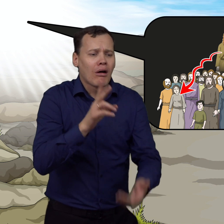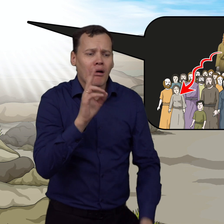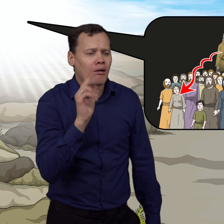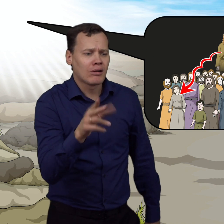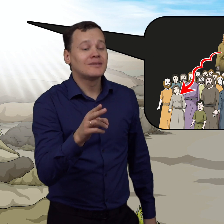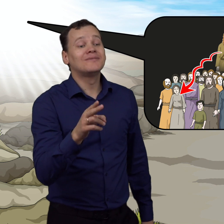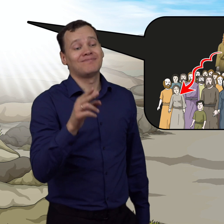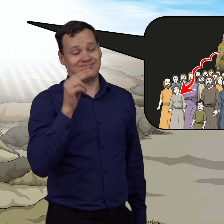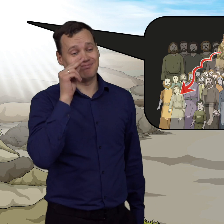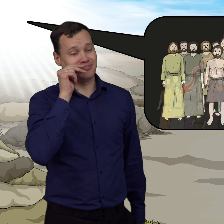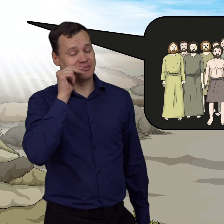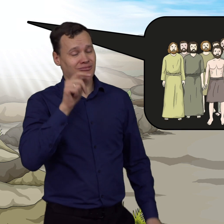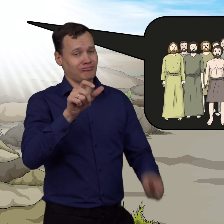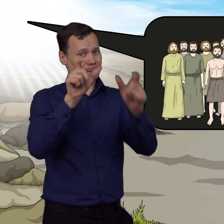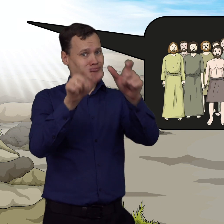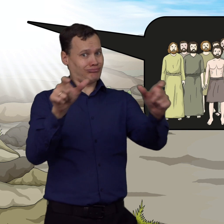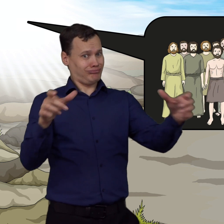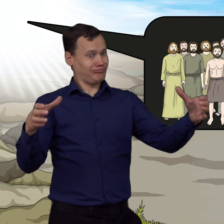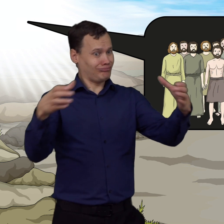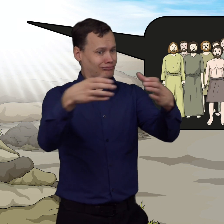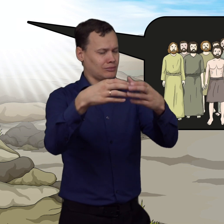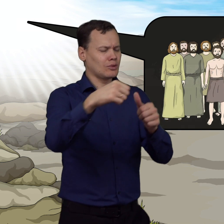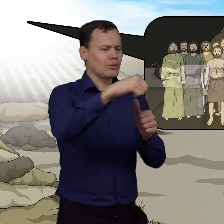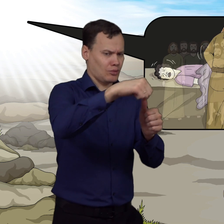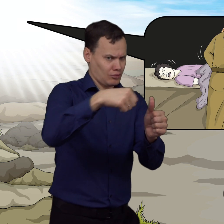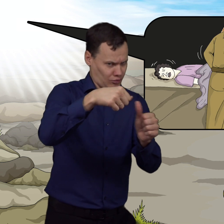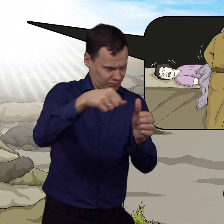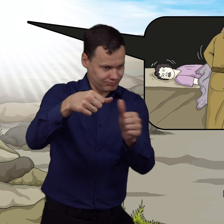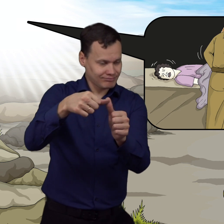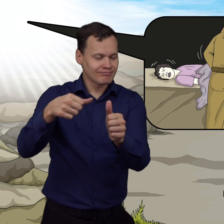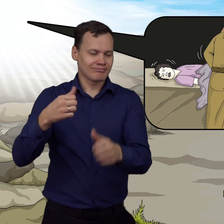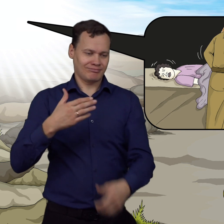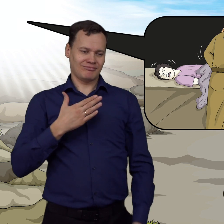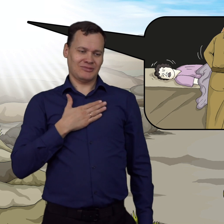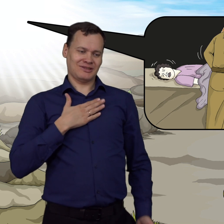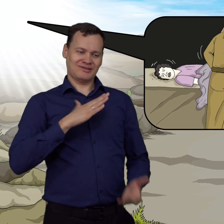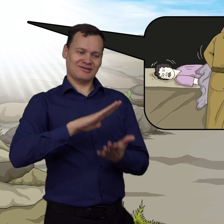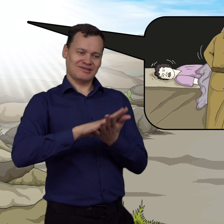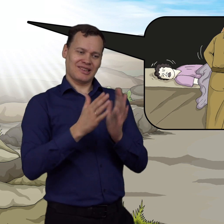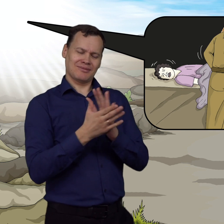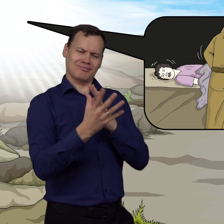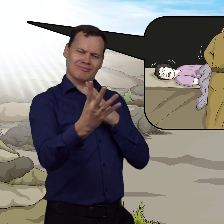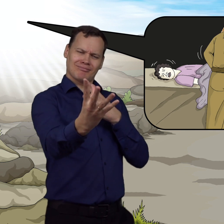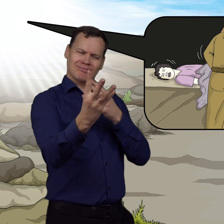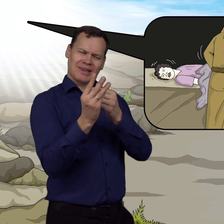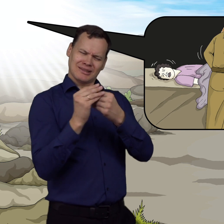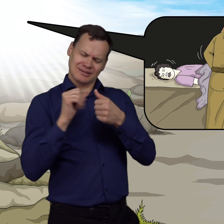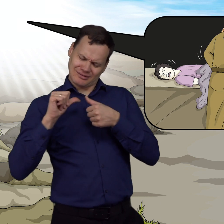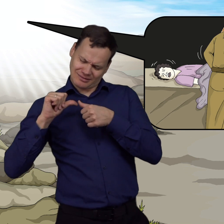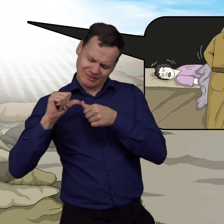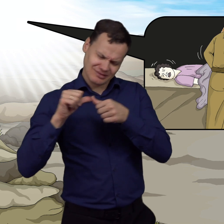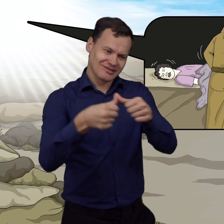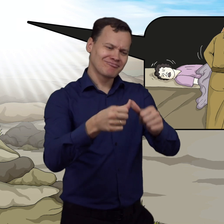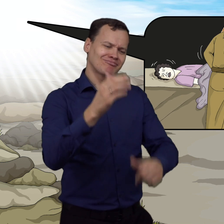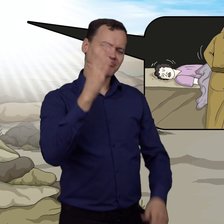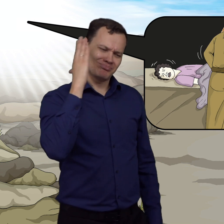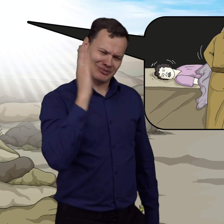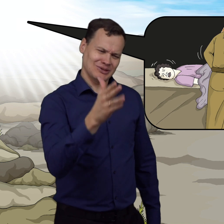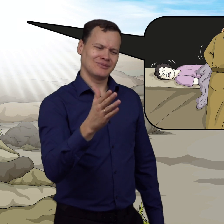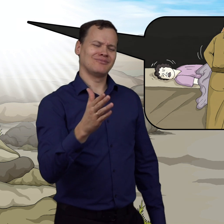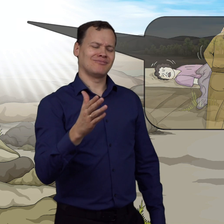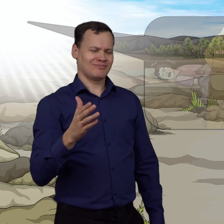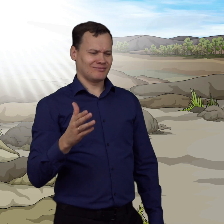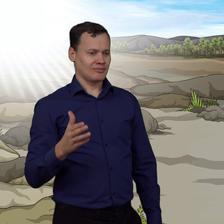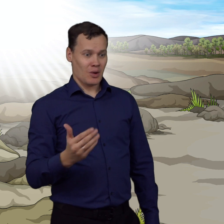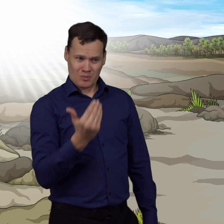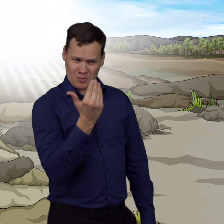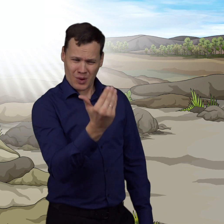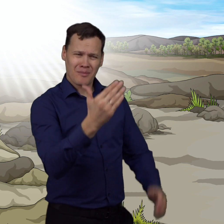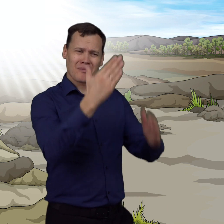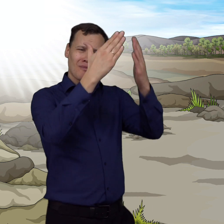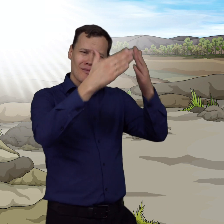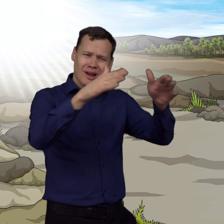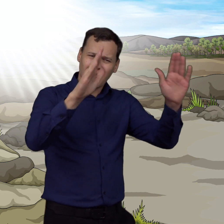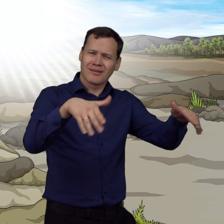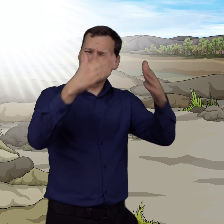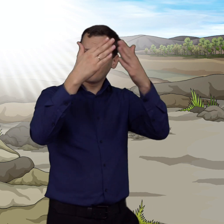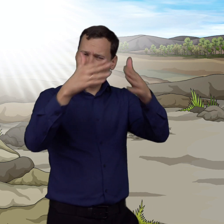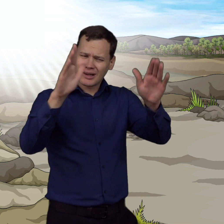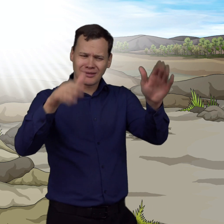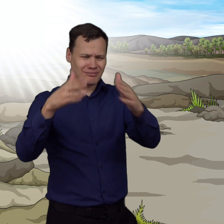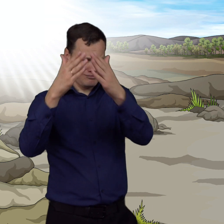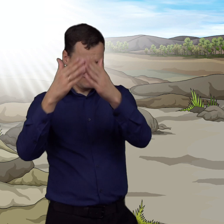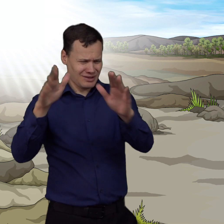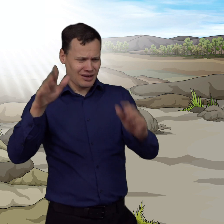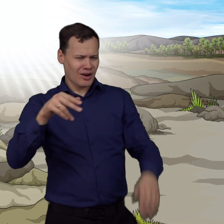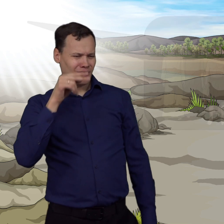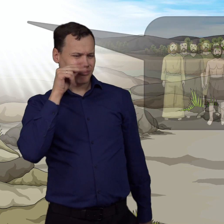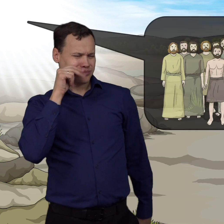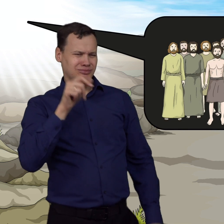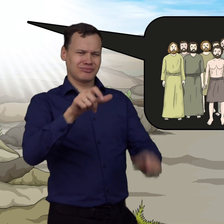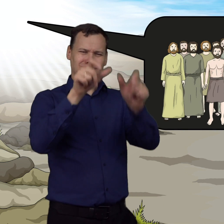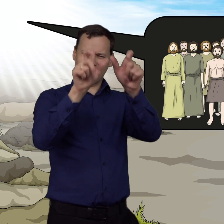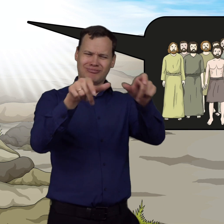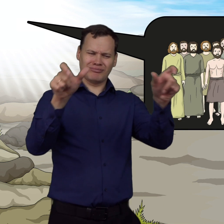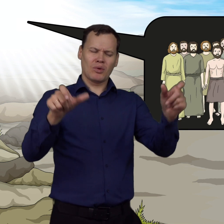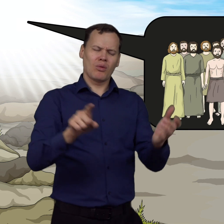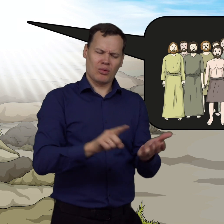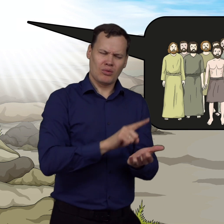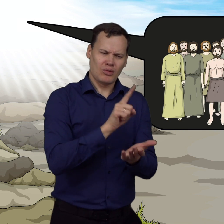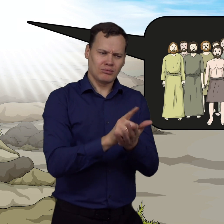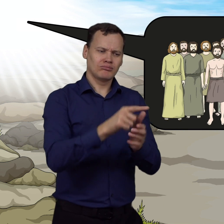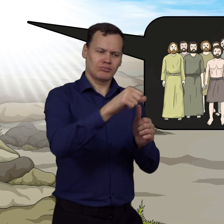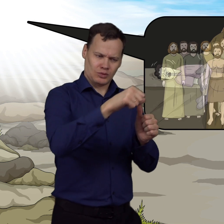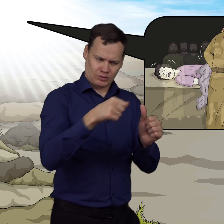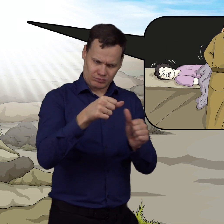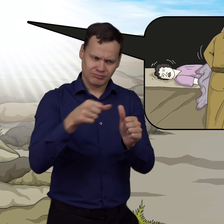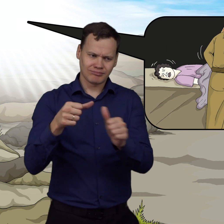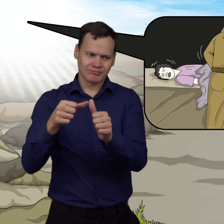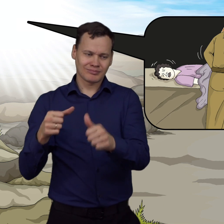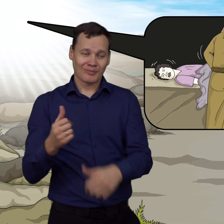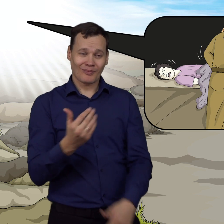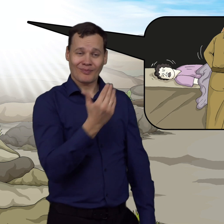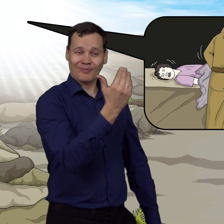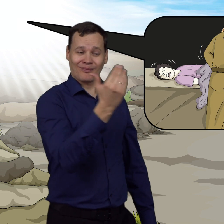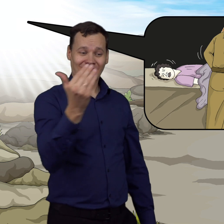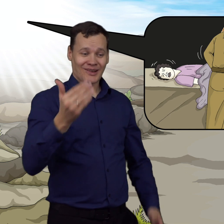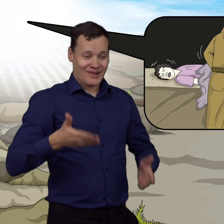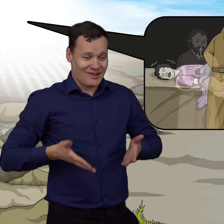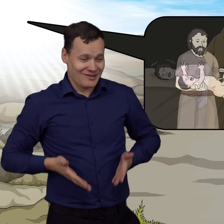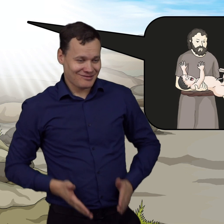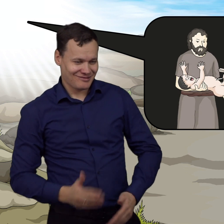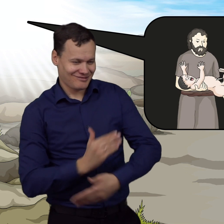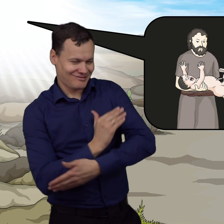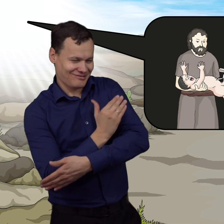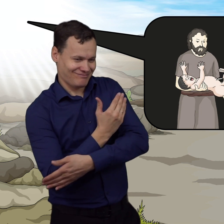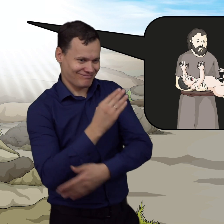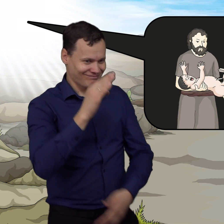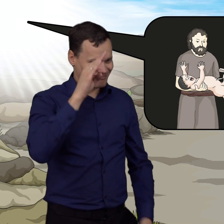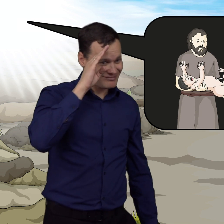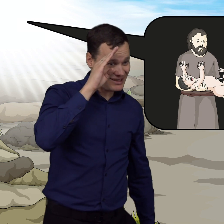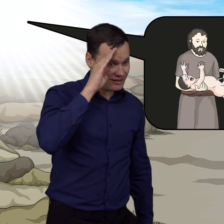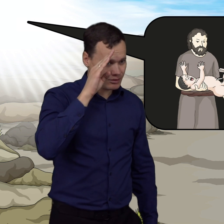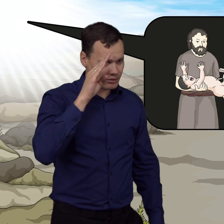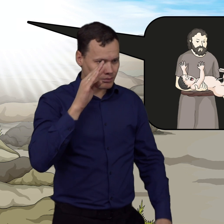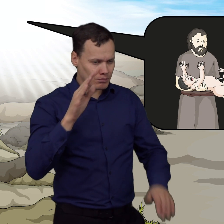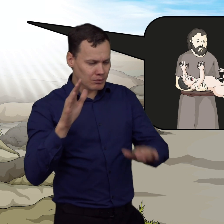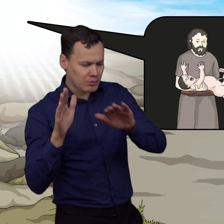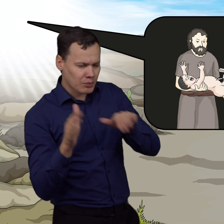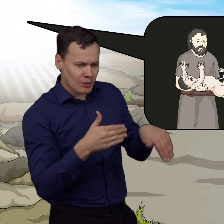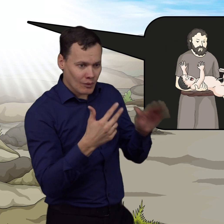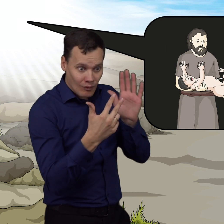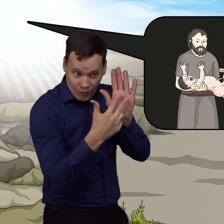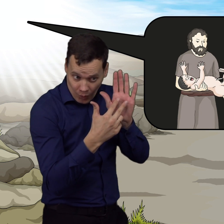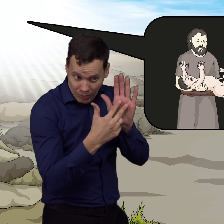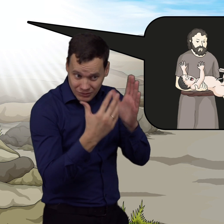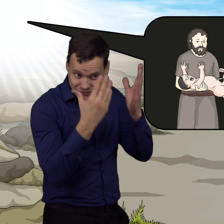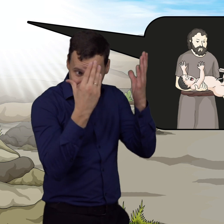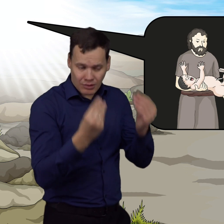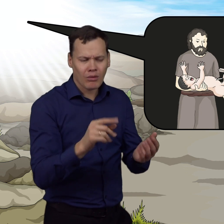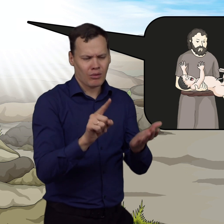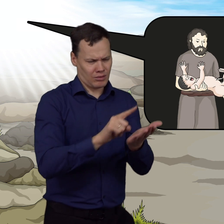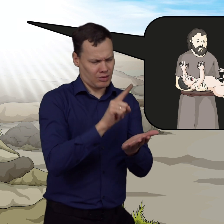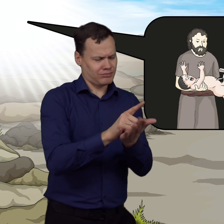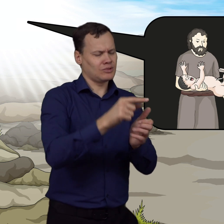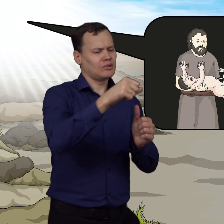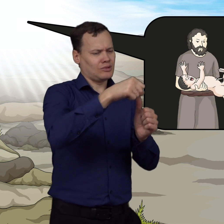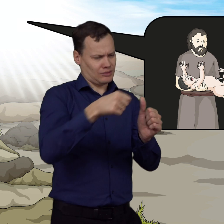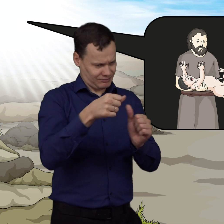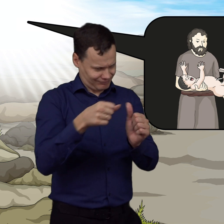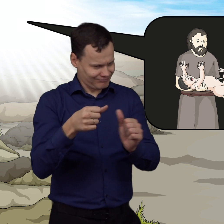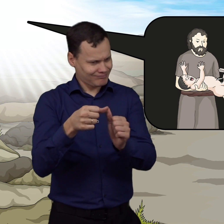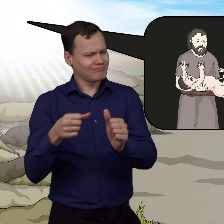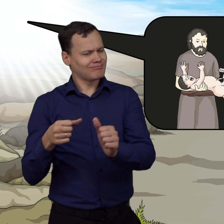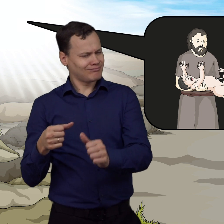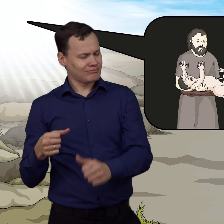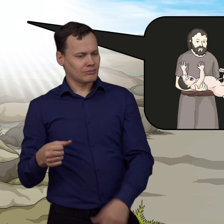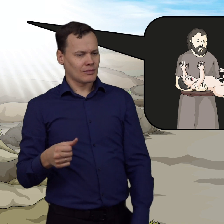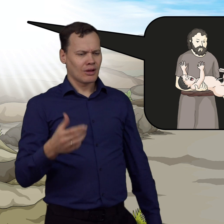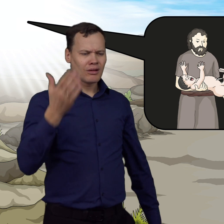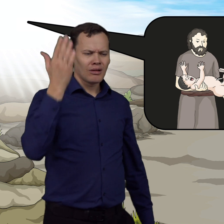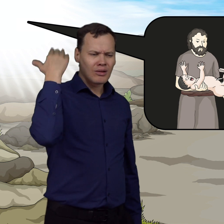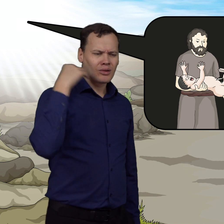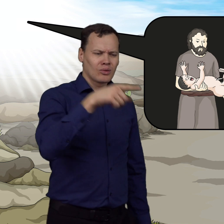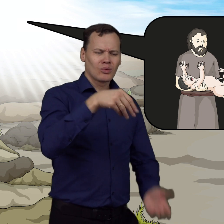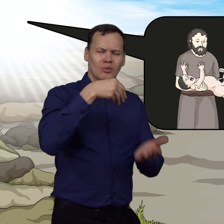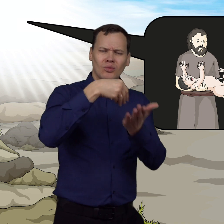This is My covenant with you and your descendants after you, which you are to keep: Every male among you must be circumcised. You are to circumcise the flesh of your foreskin, and this will be a sign of the covenant between Me and you.